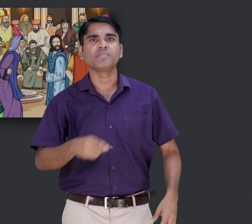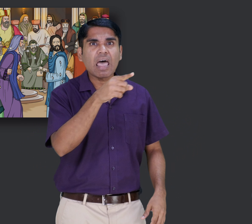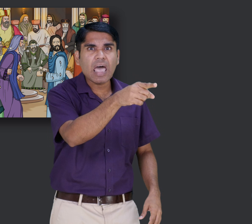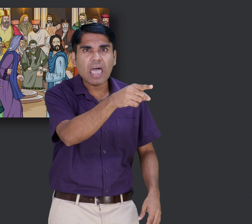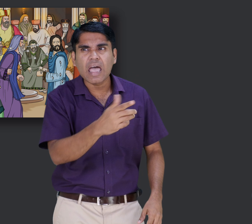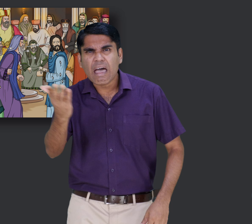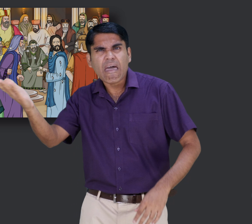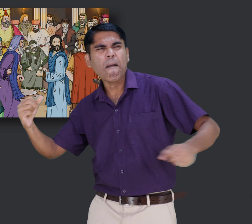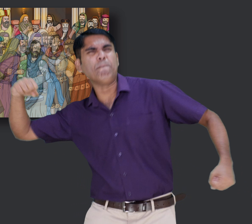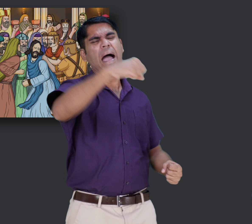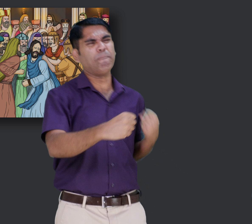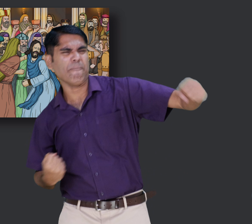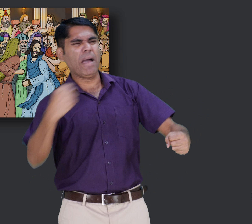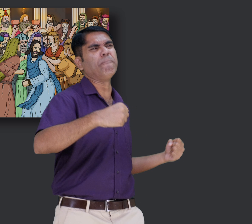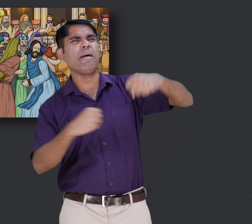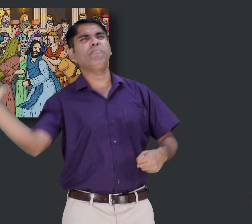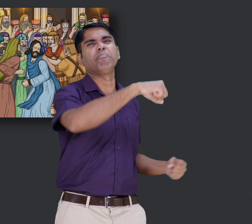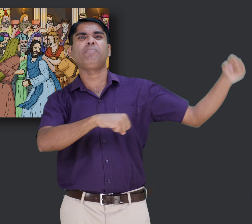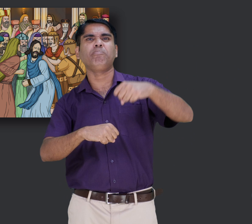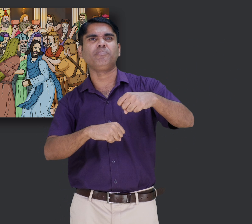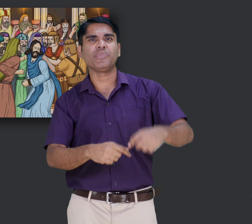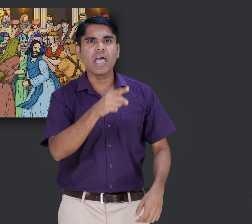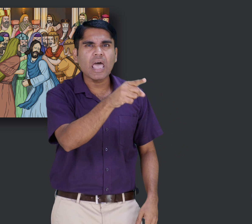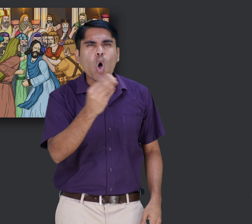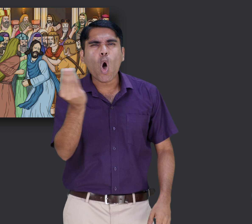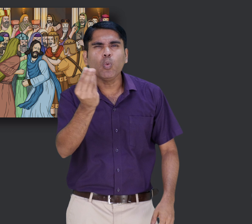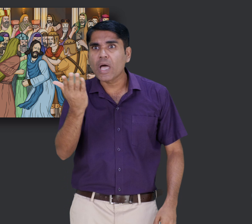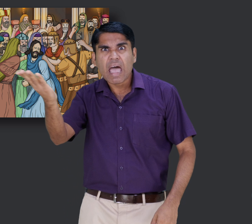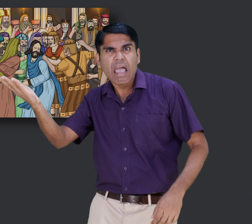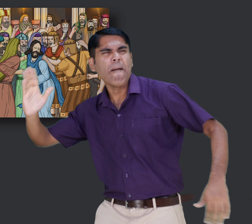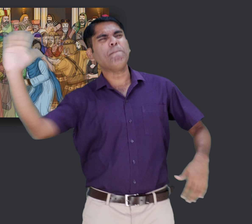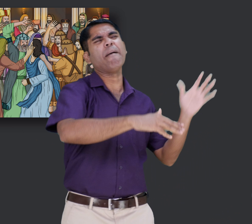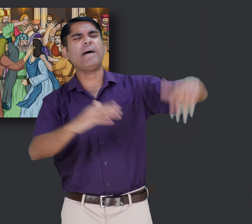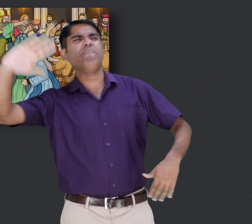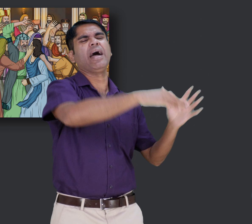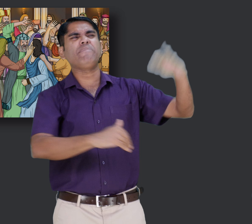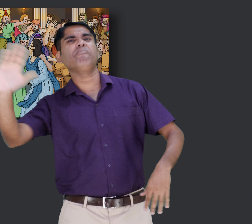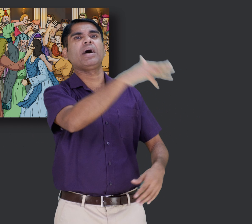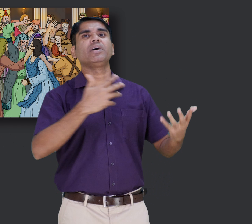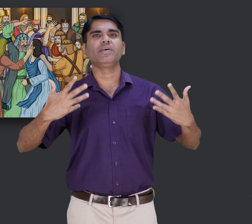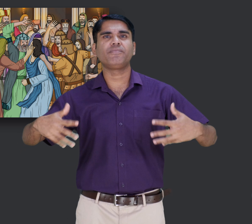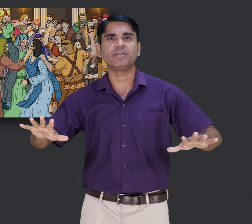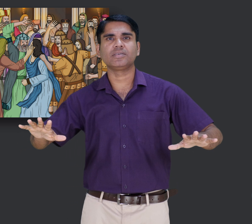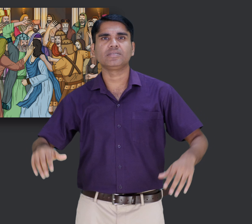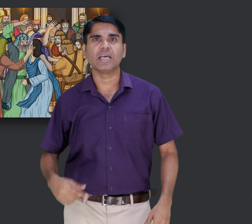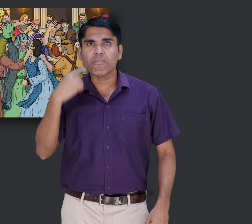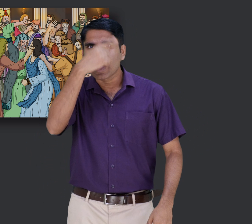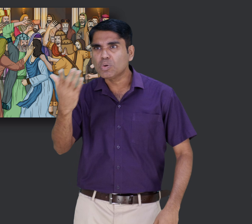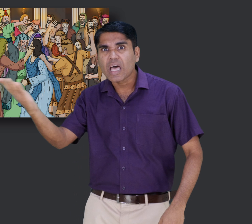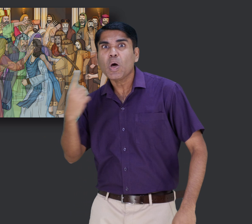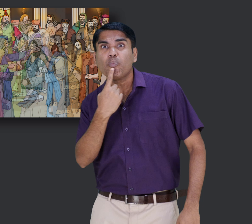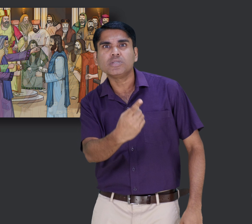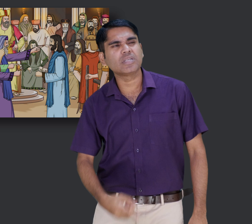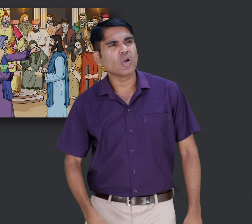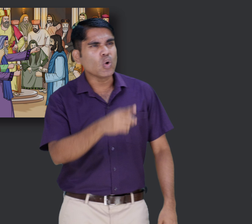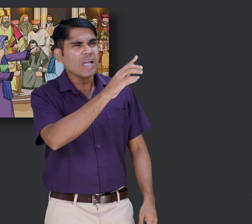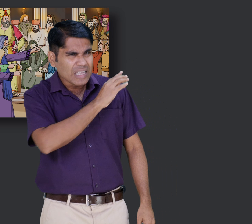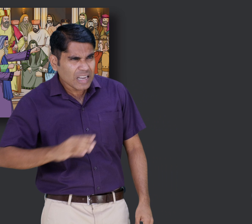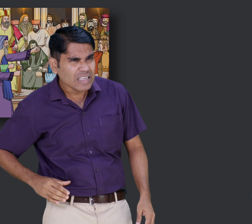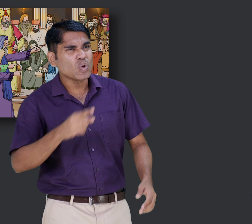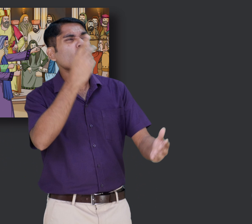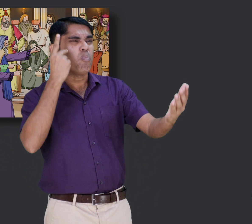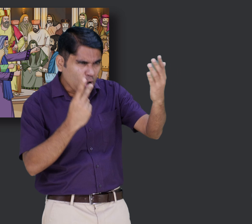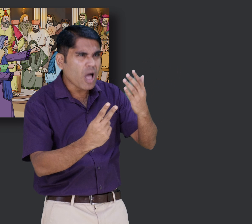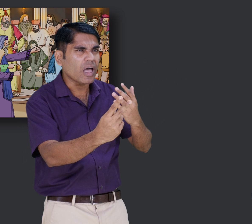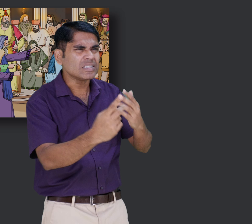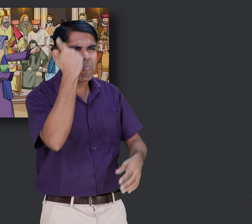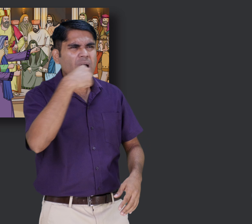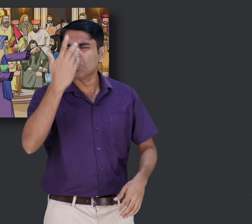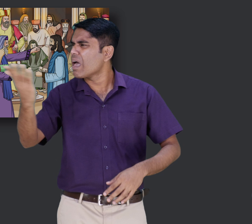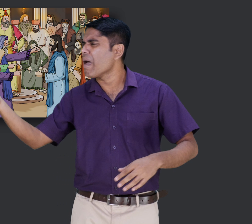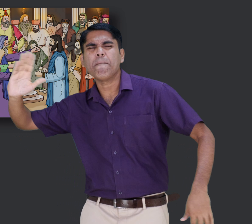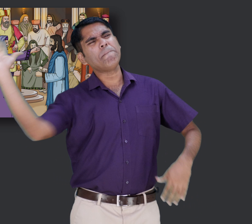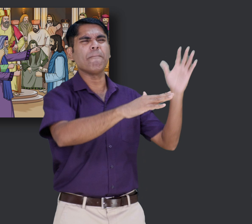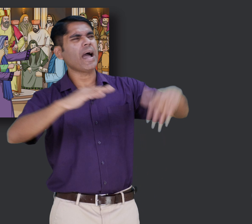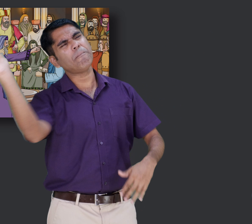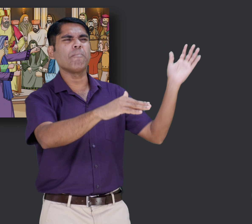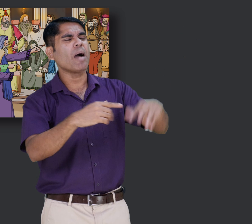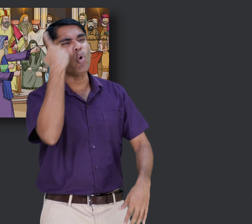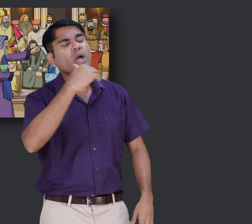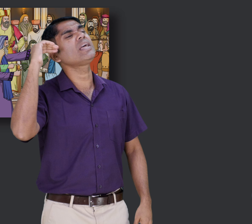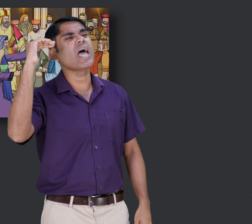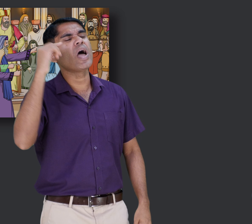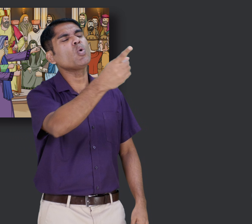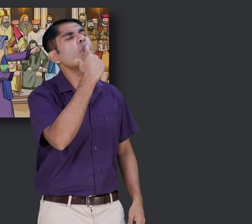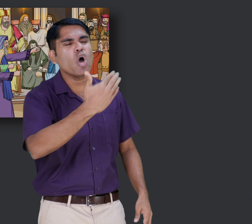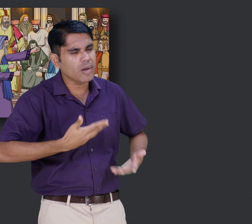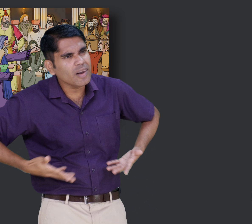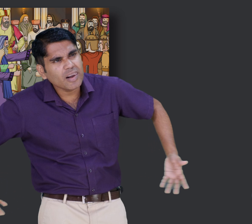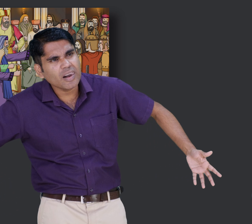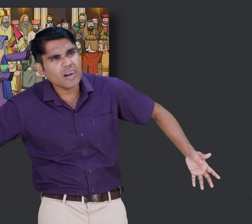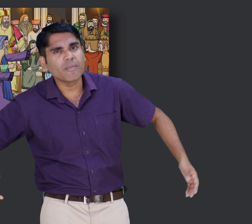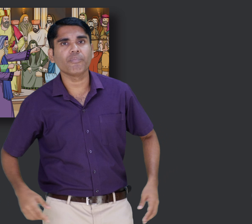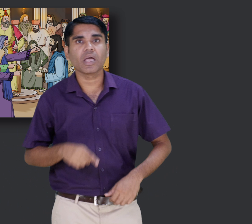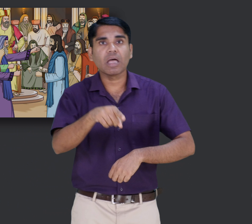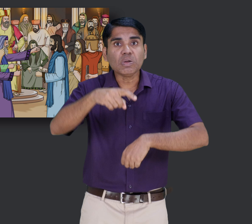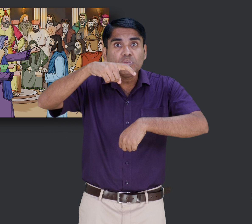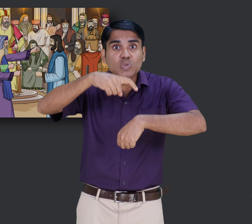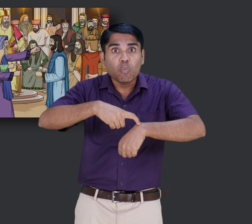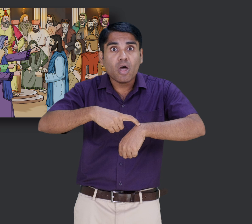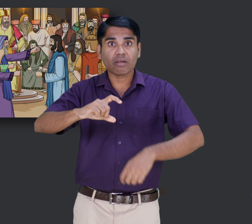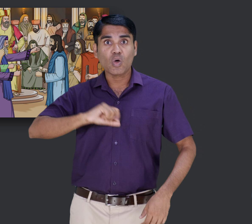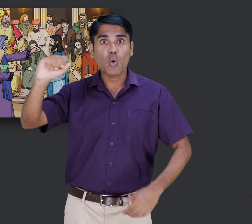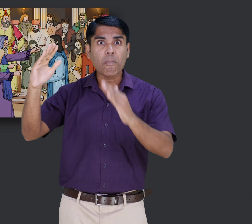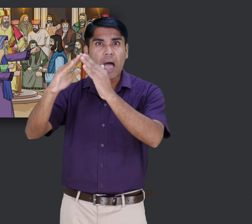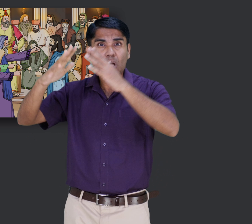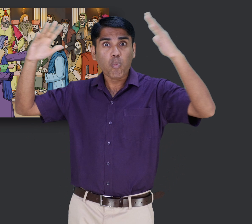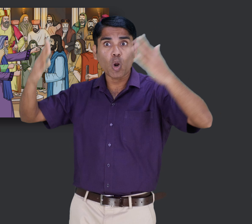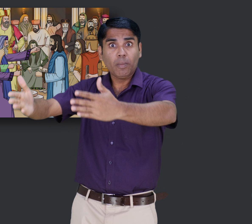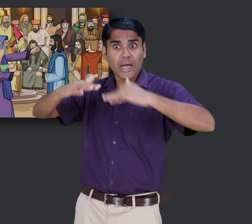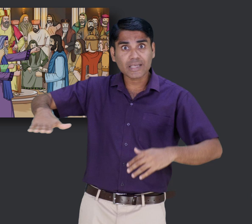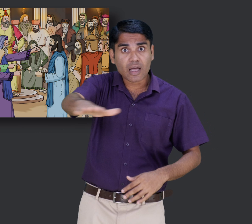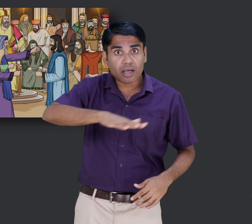Others slapped Him and said, “Prophesy to us, Christ!